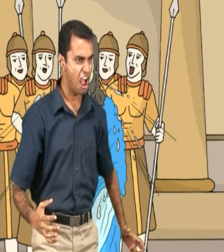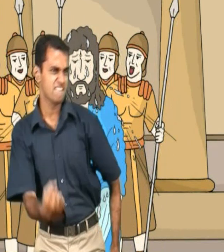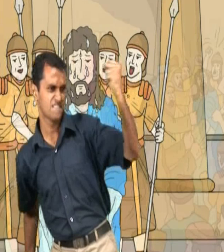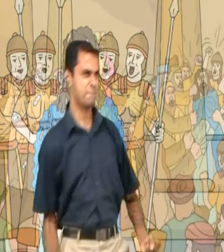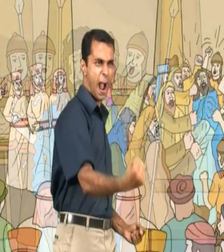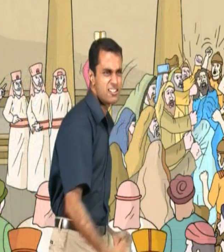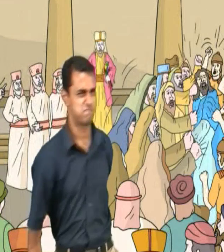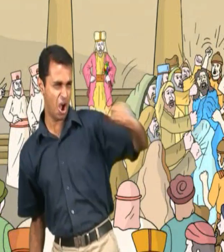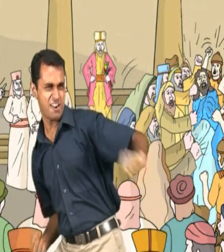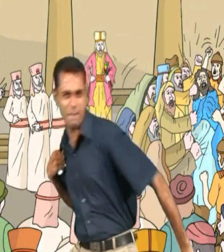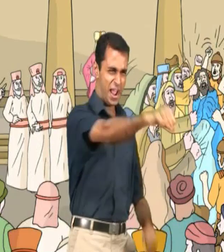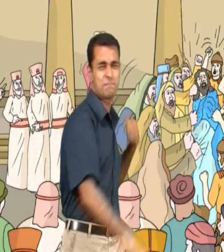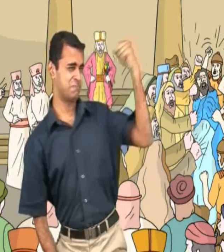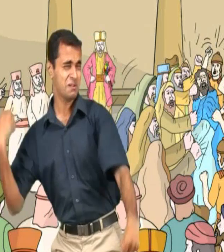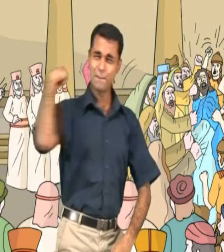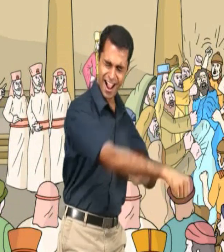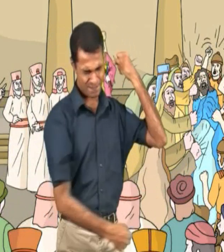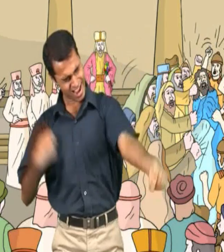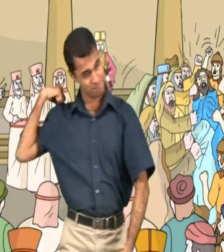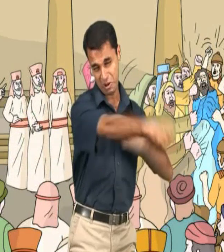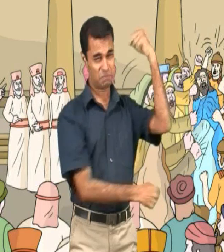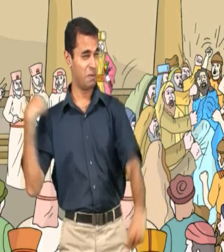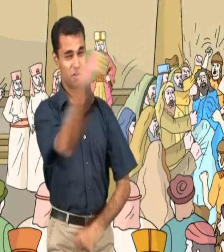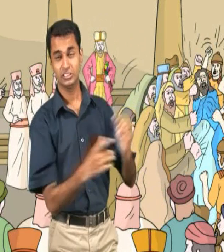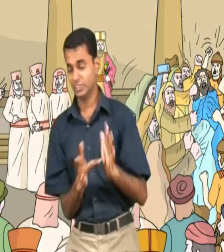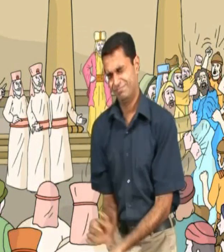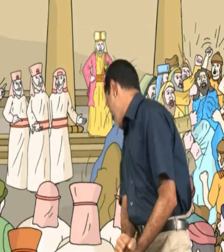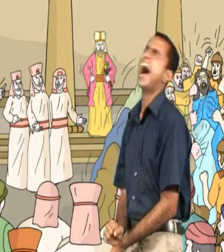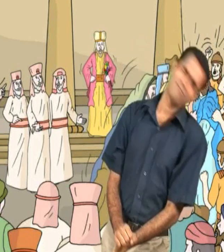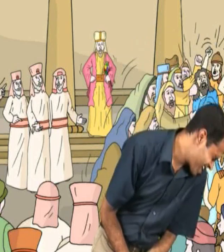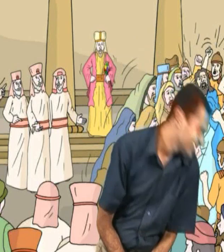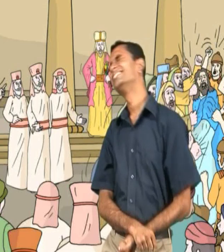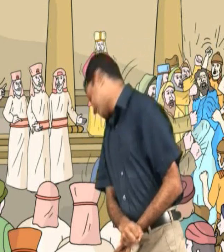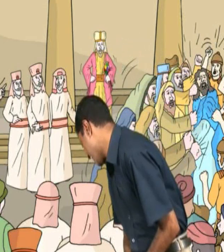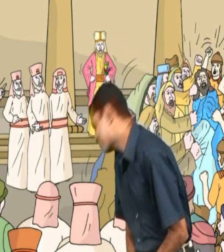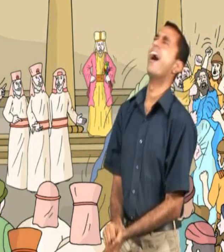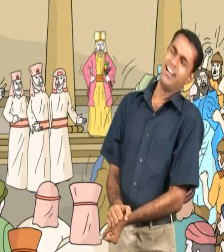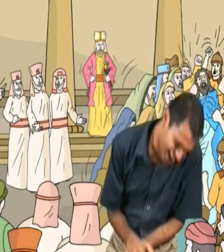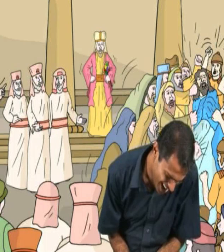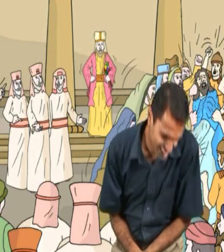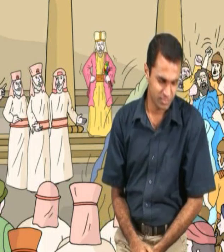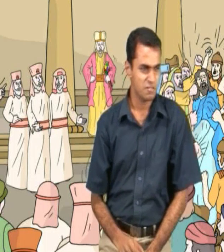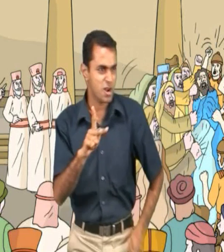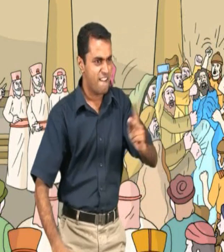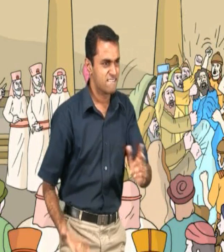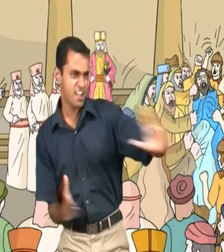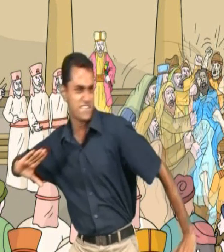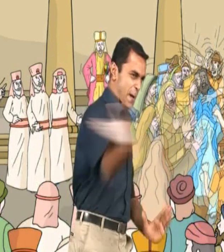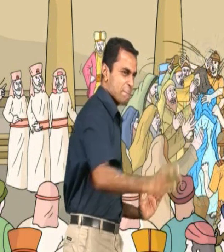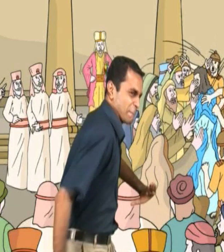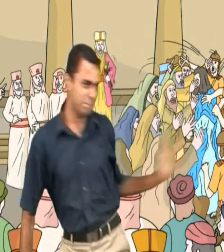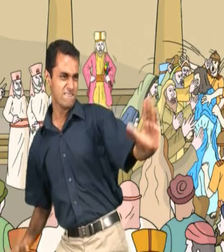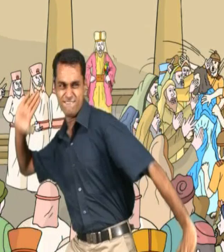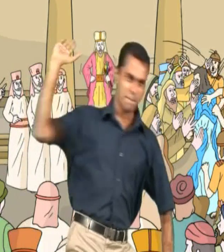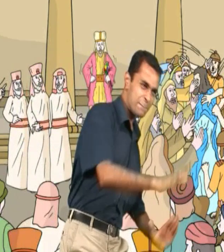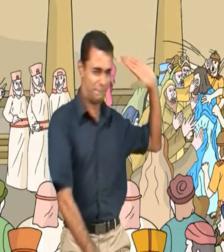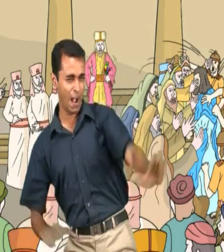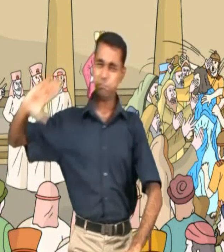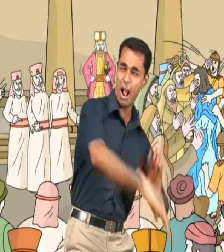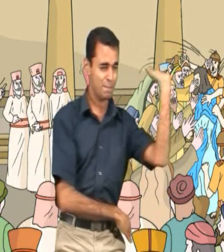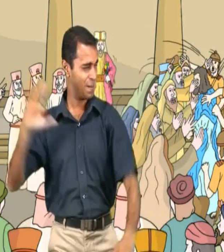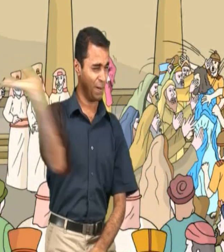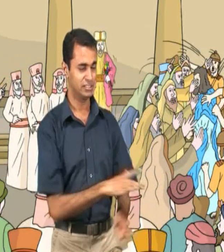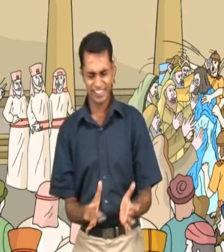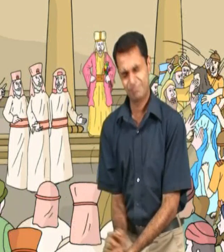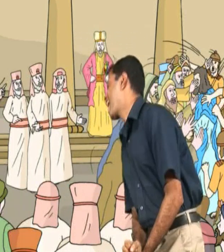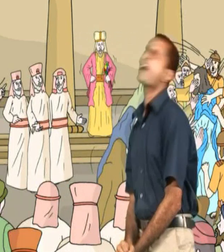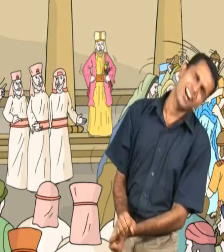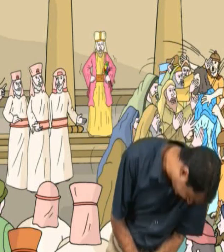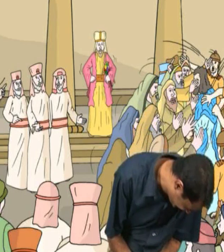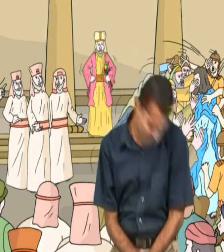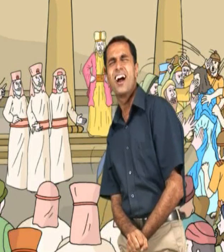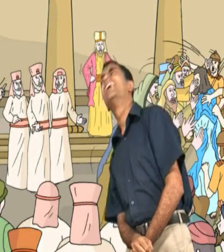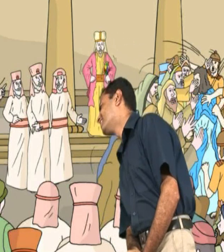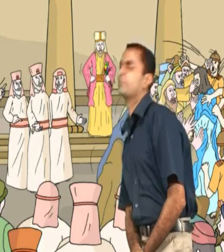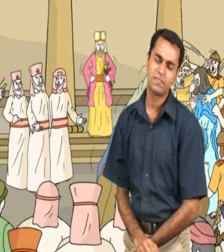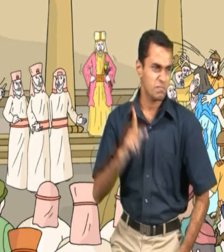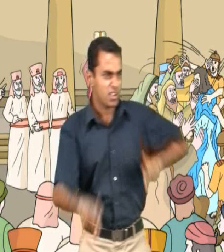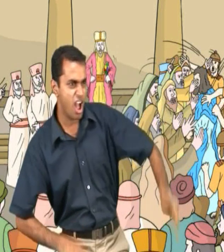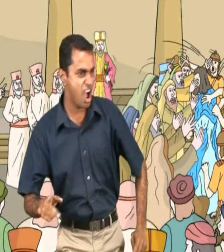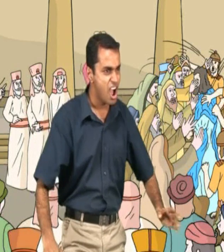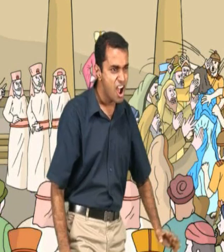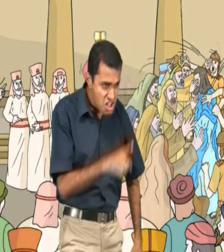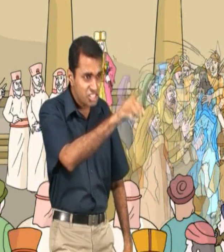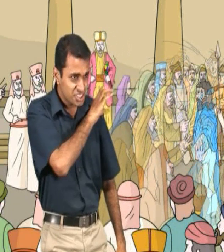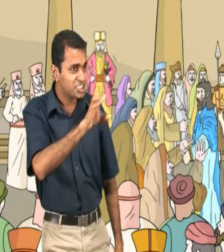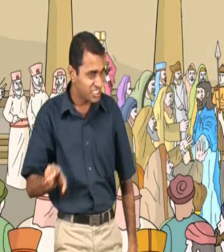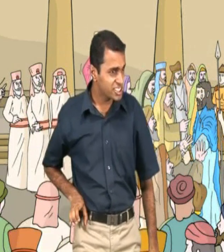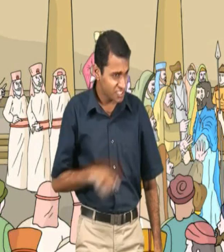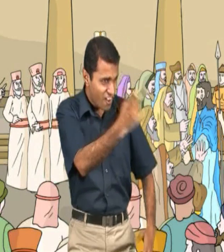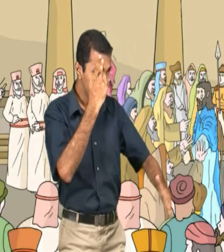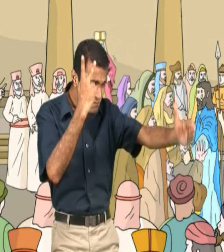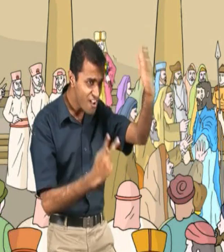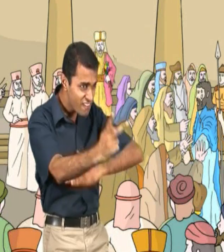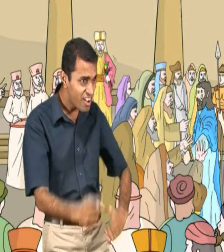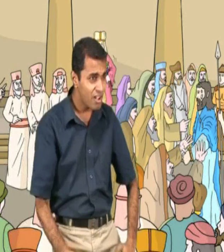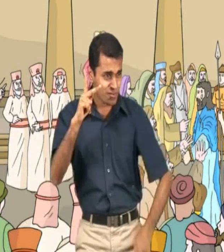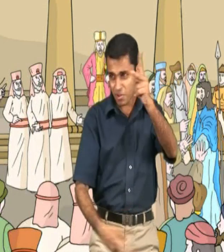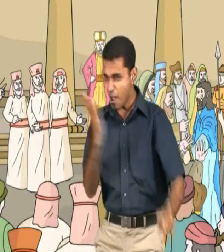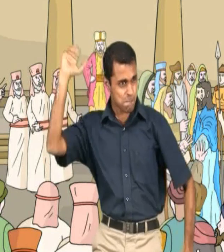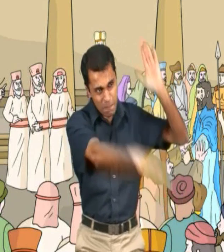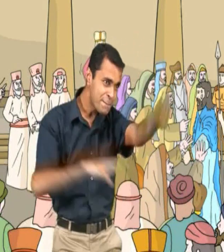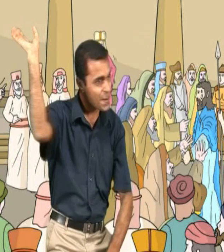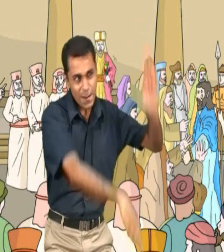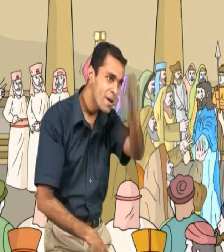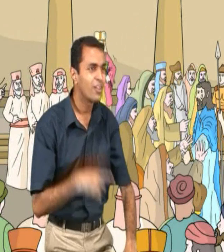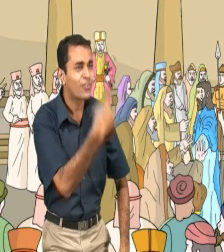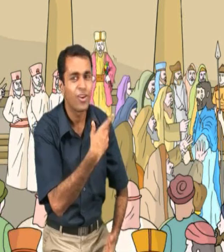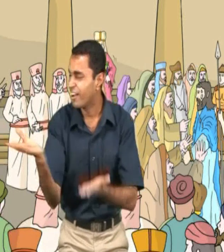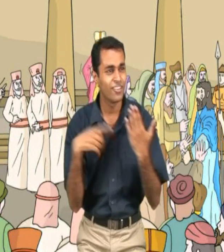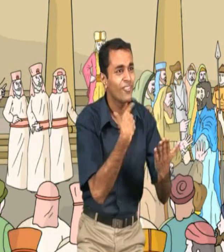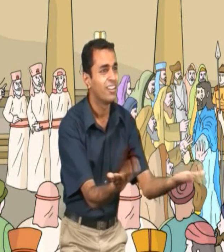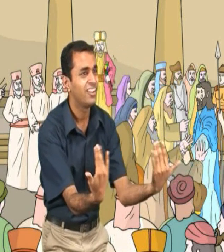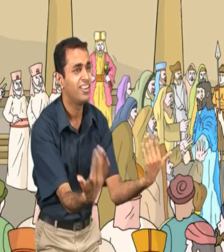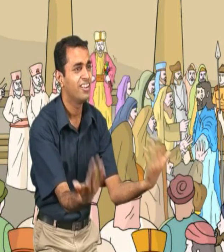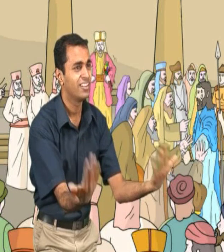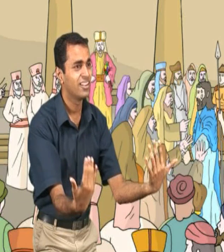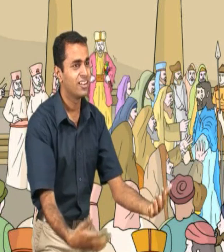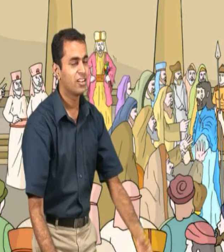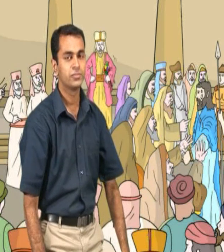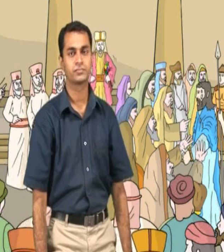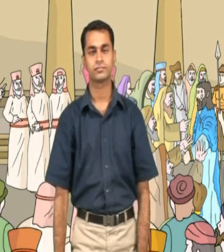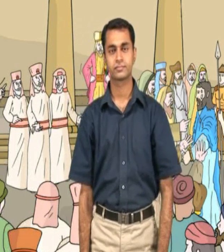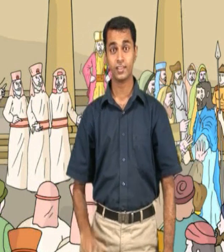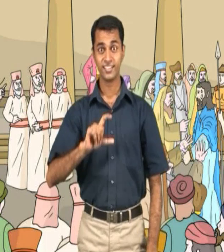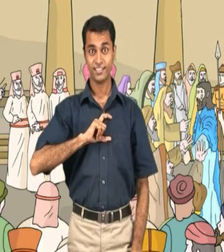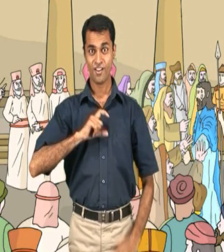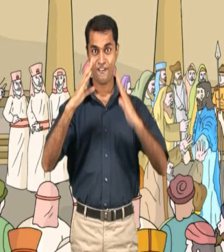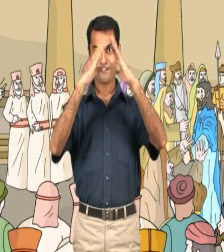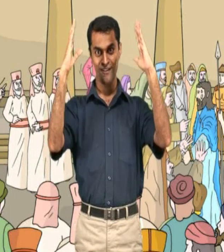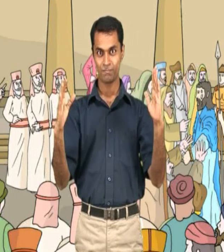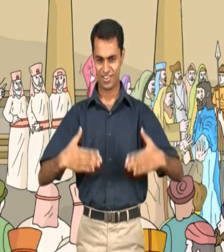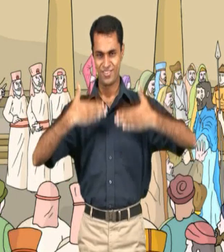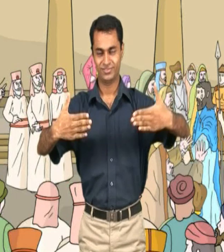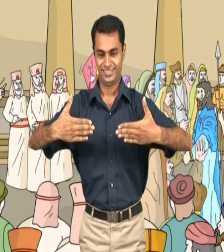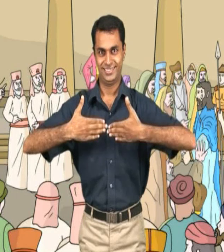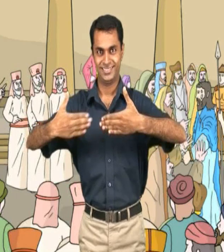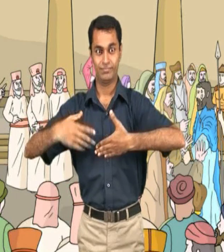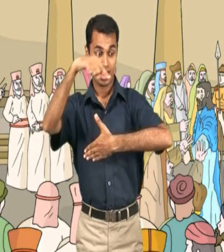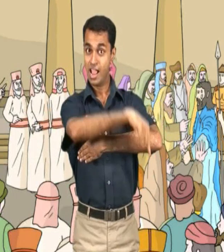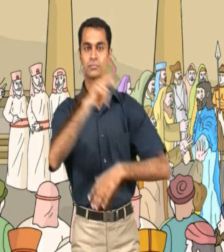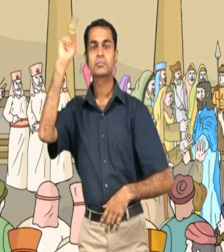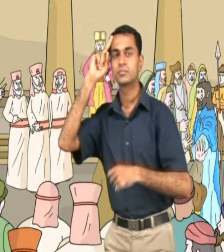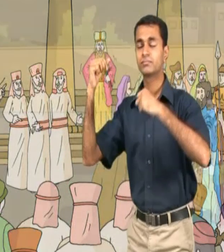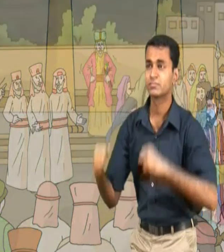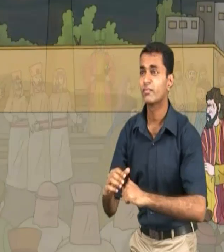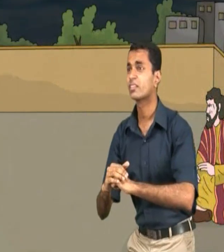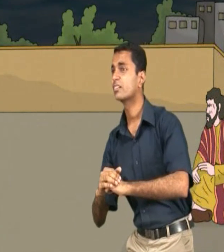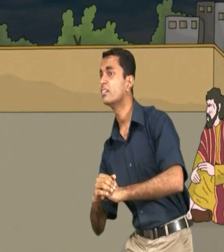“He deserves to die,” they answered. Then they spit in His face and struck Him. Others slapped Him and said, “Prophesy to us, Christ! Who hit You?”